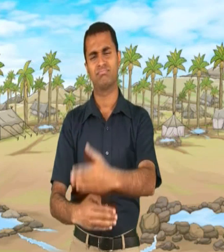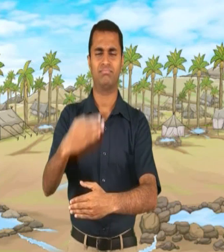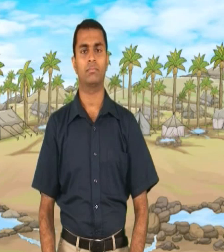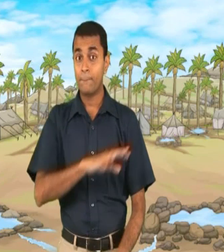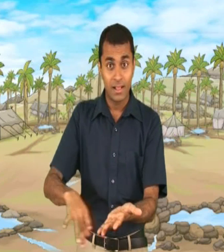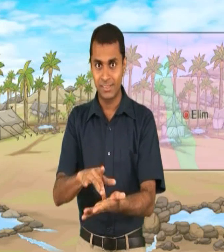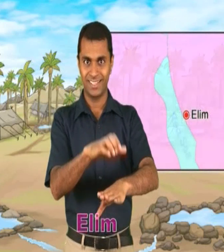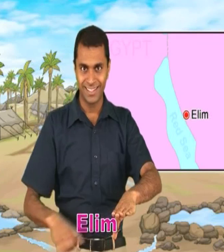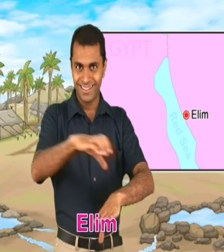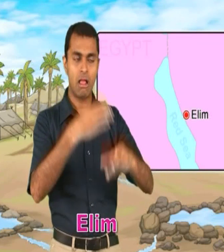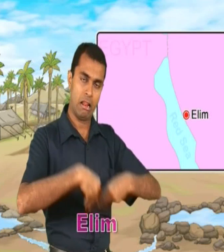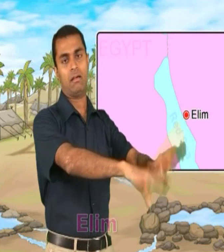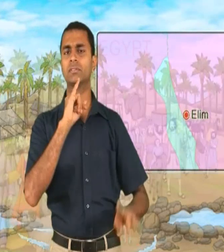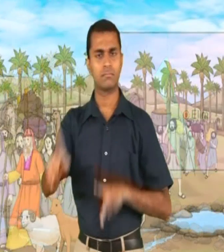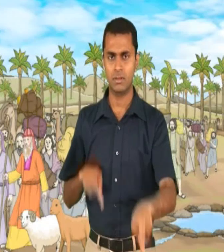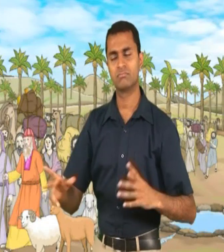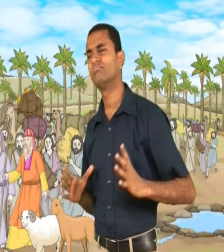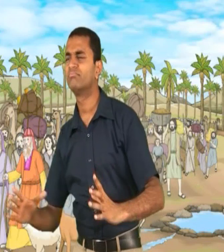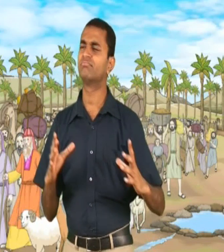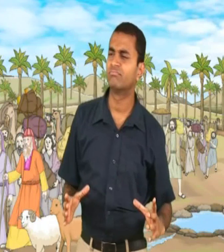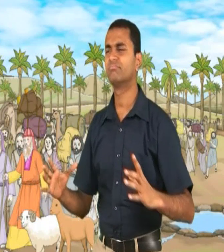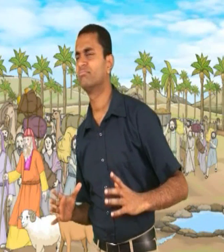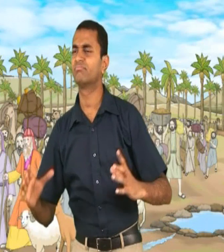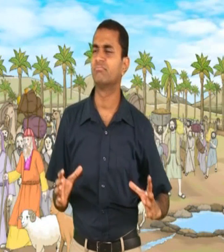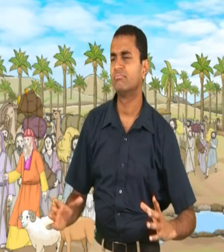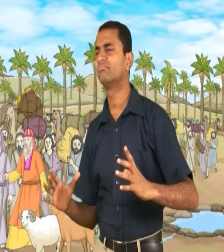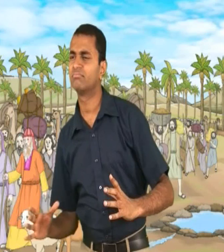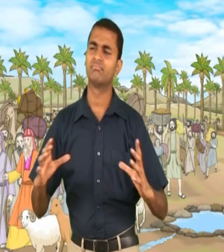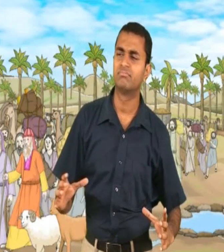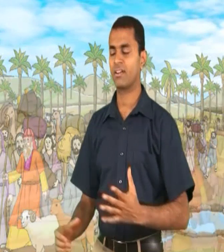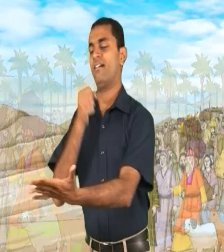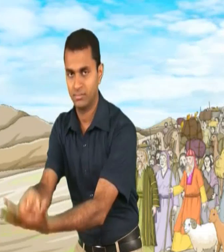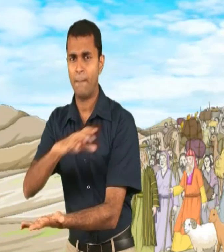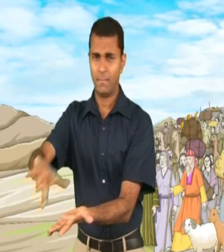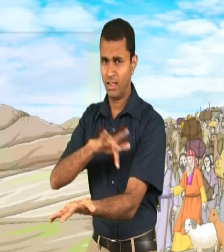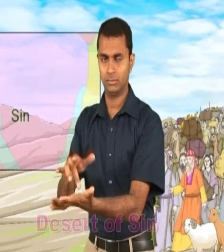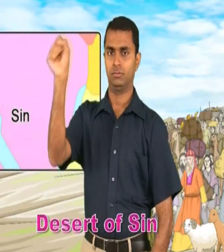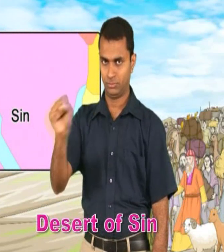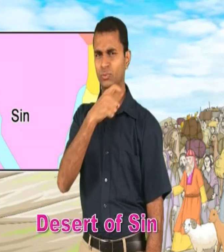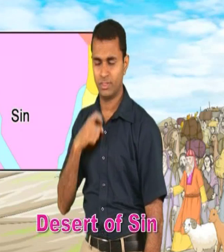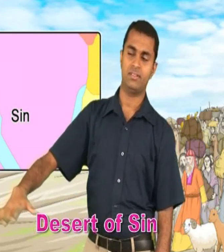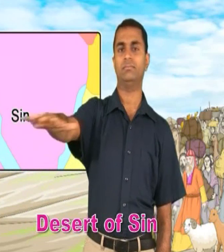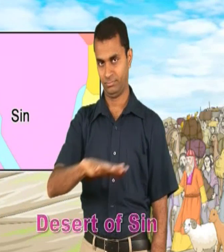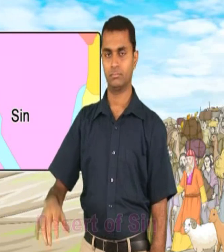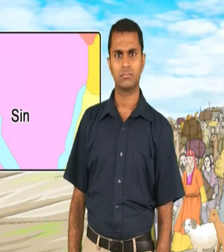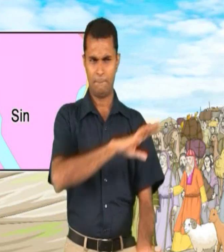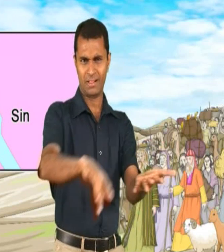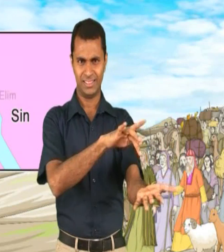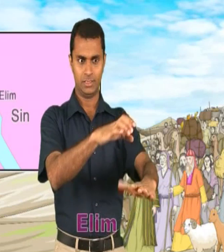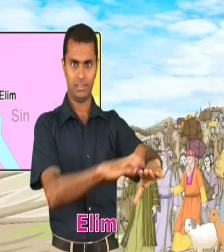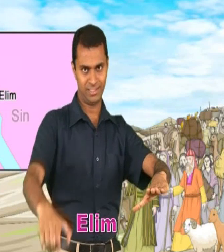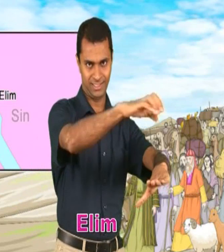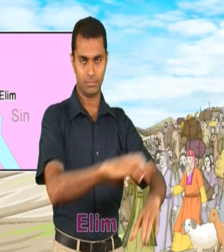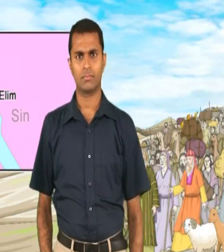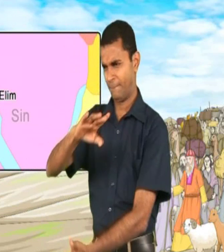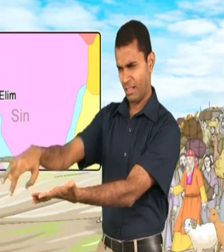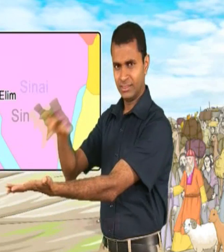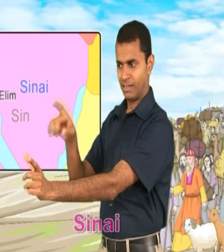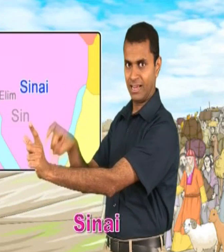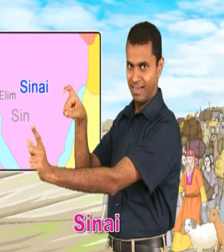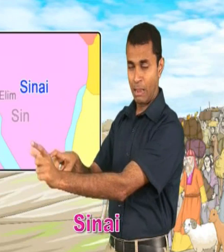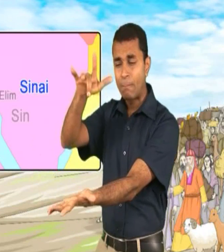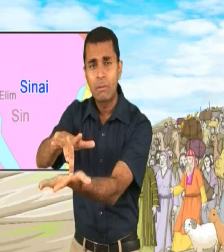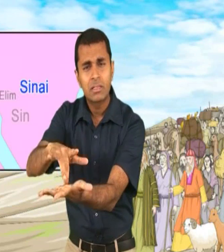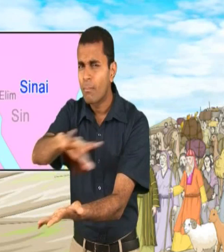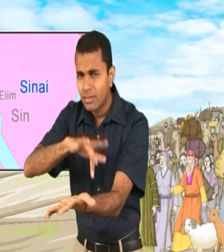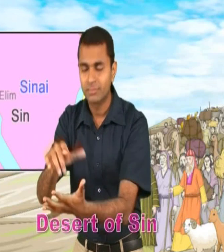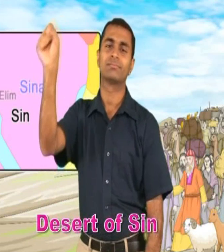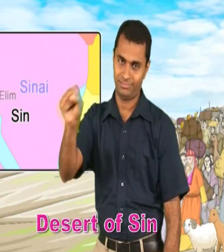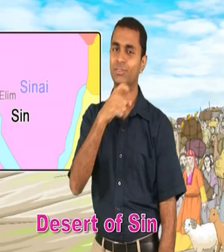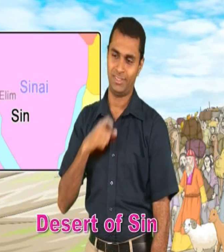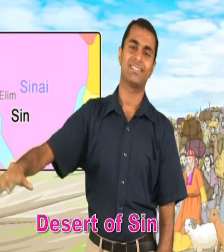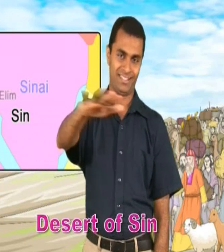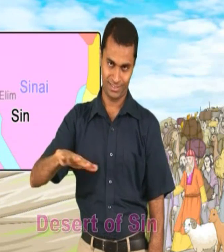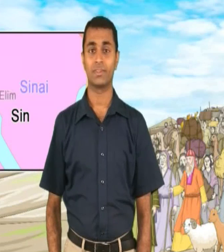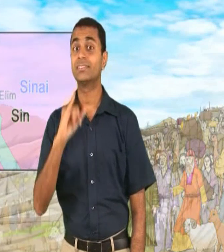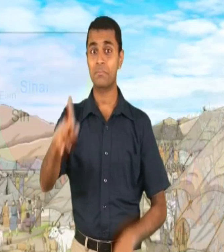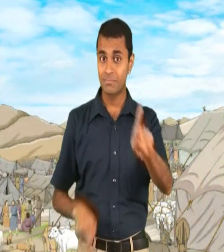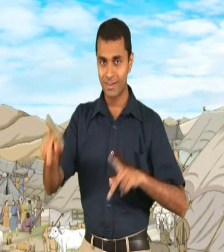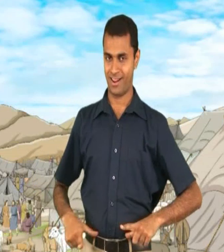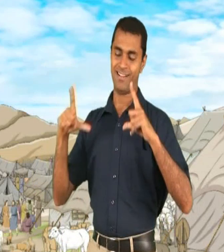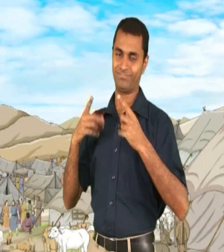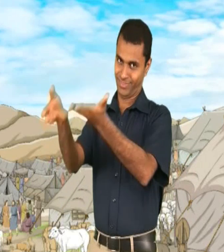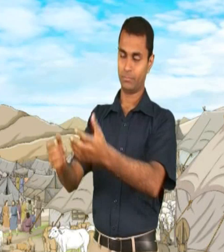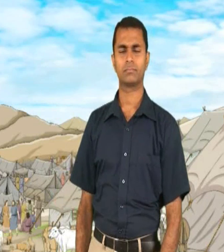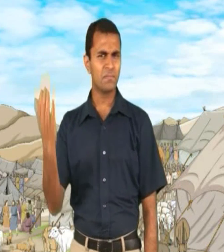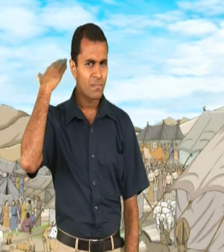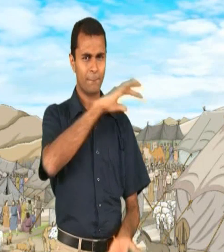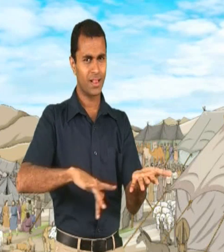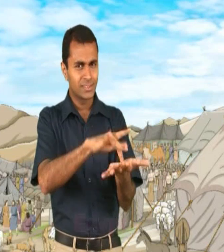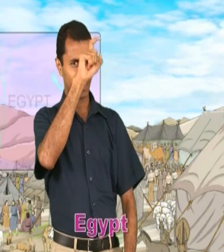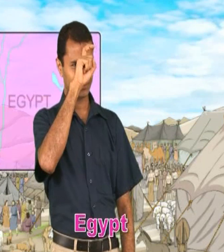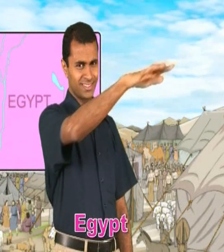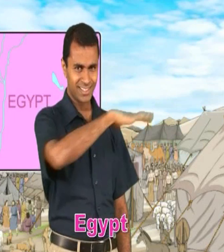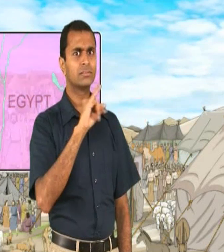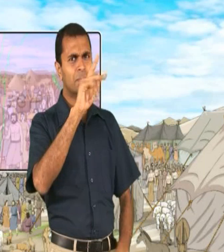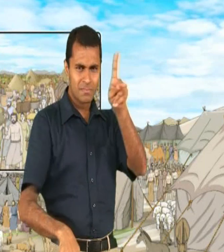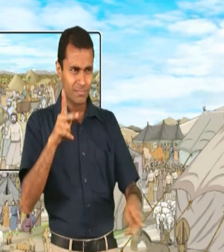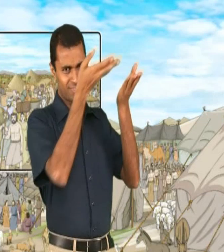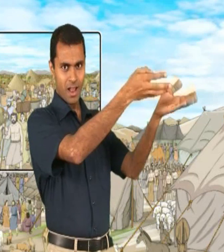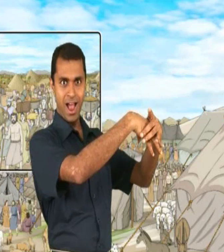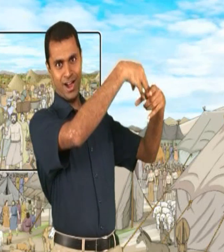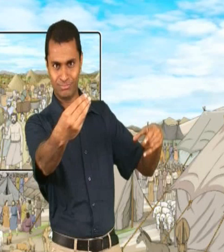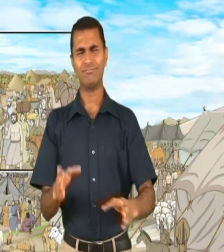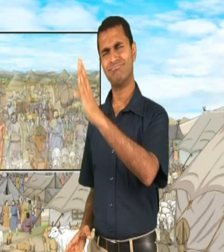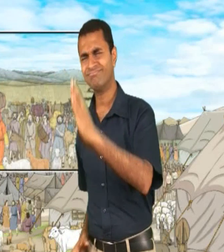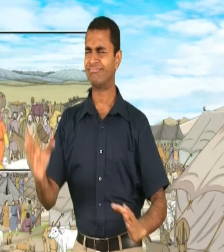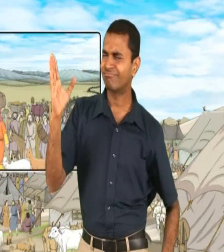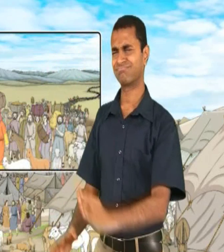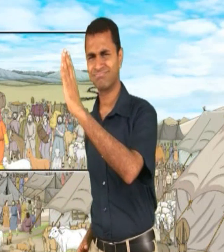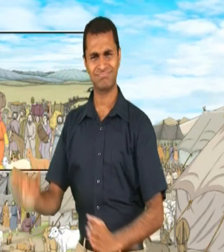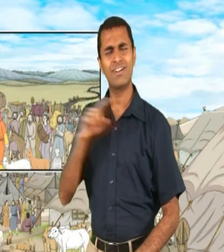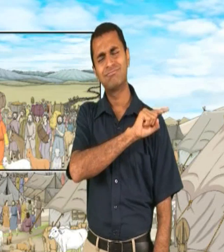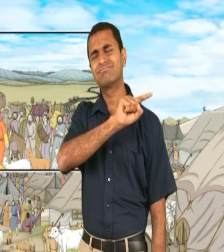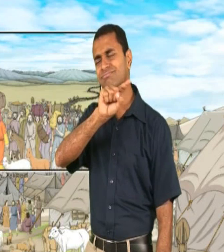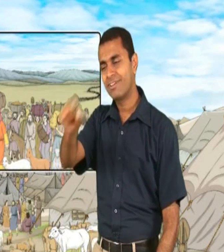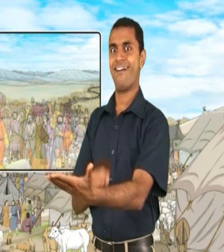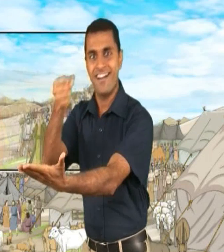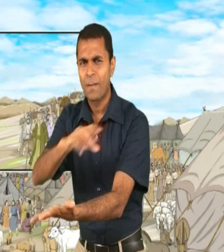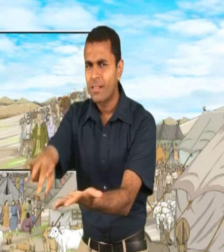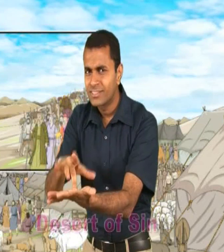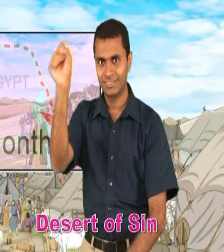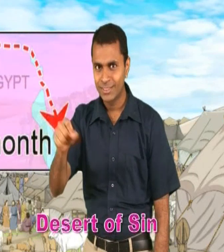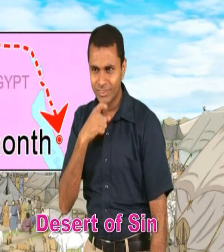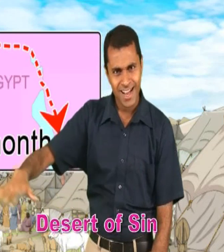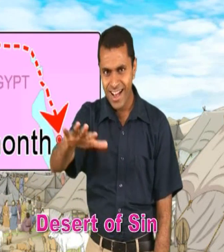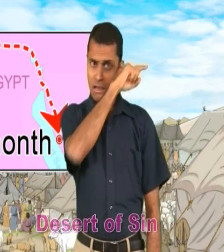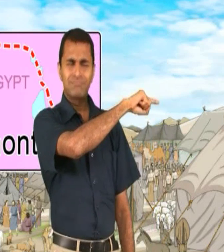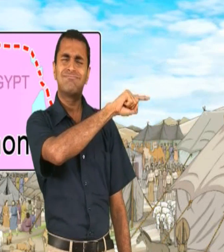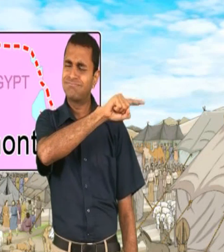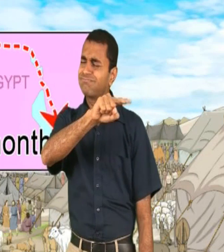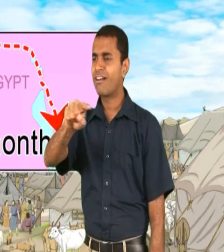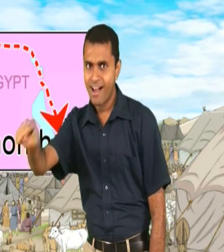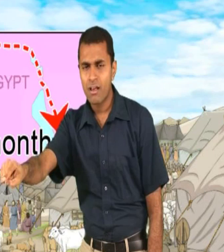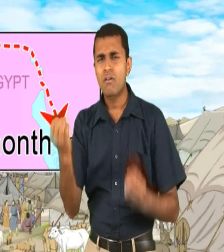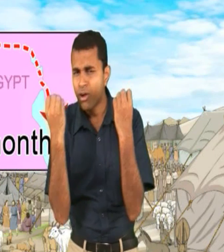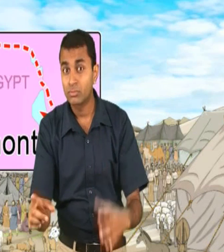On the fifteenth day of the second month after they had left the land of Egypt, the whole congregation of Israel set out from Elim and came to the Desert of Sin, which is between Elim and Sinai.